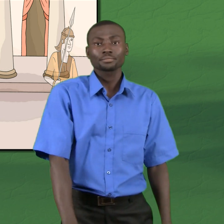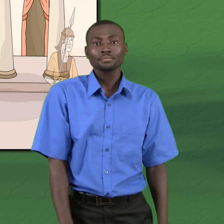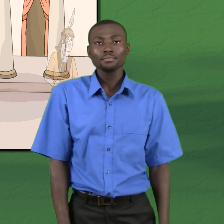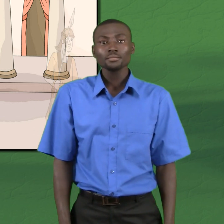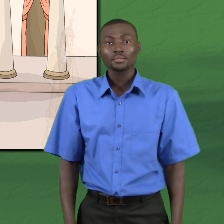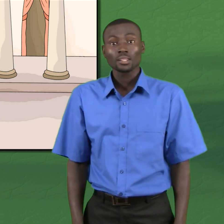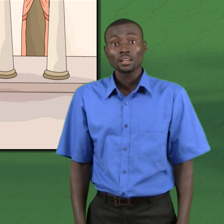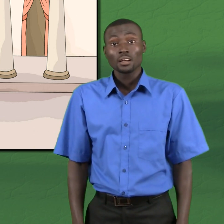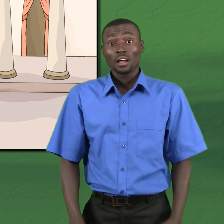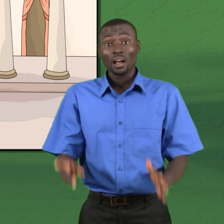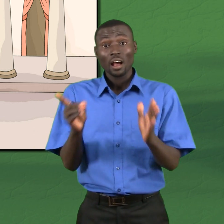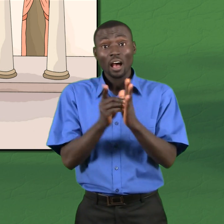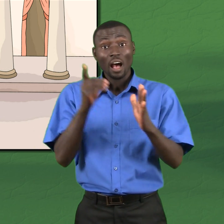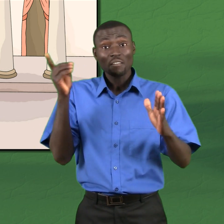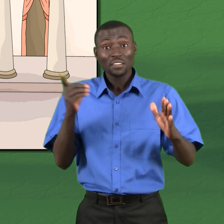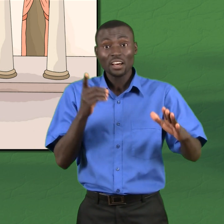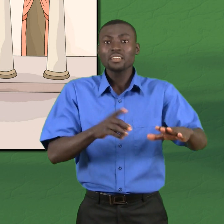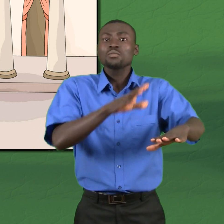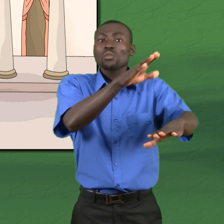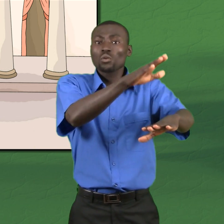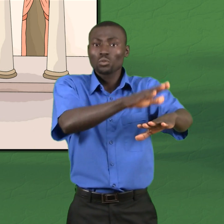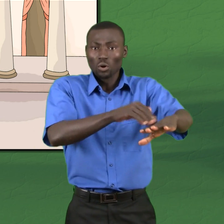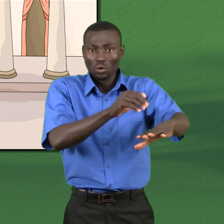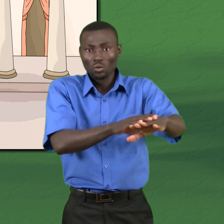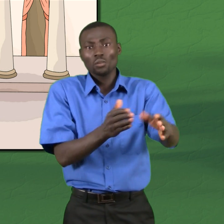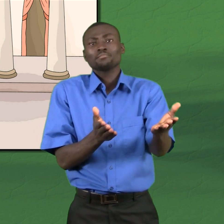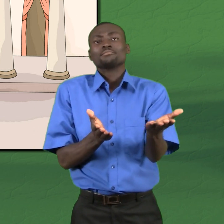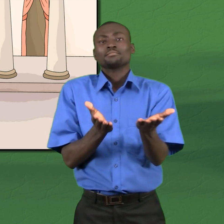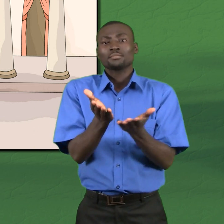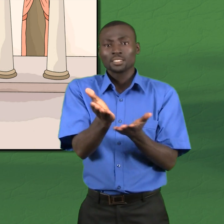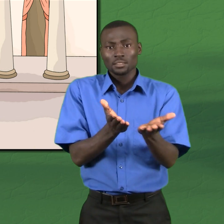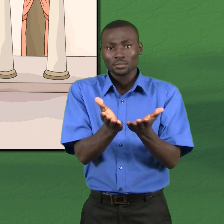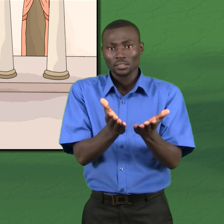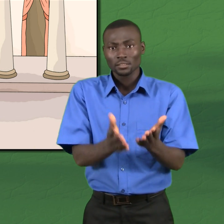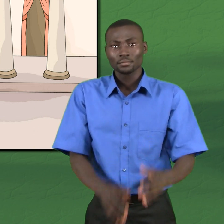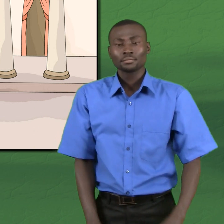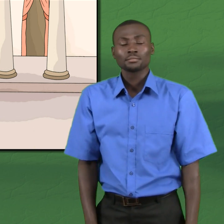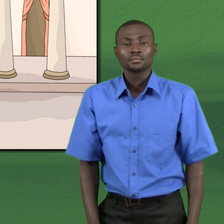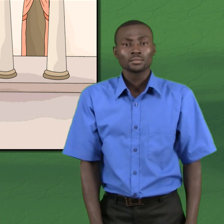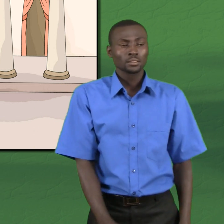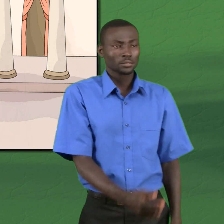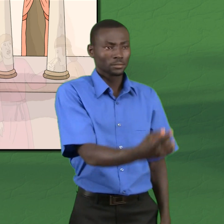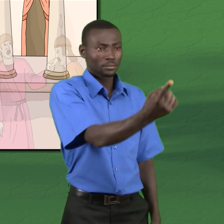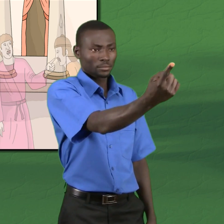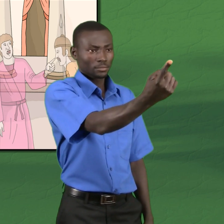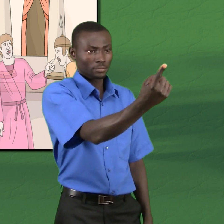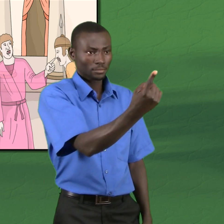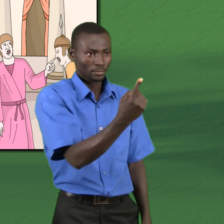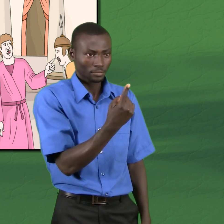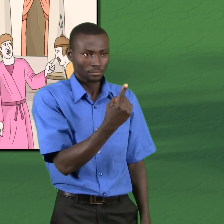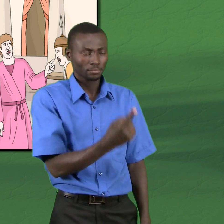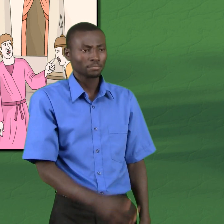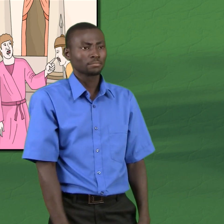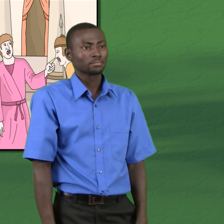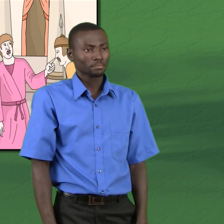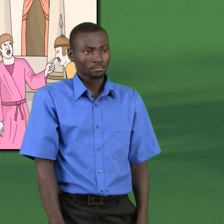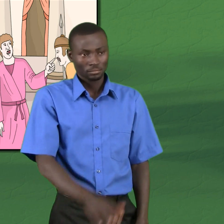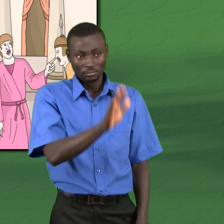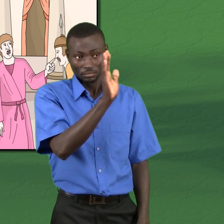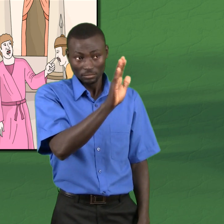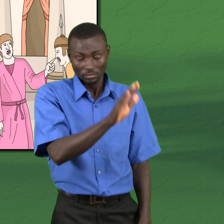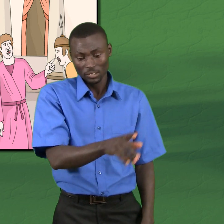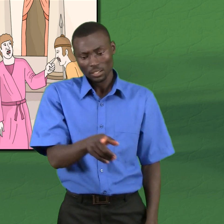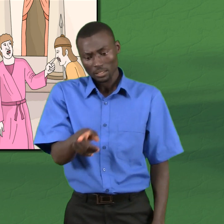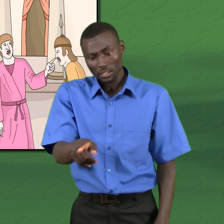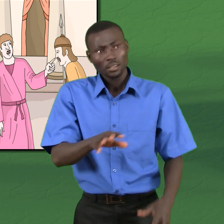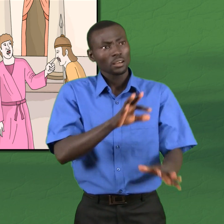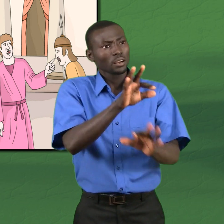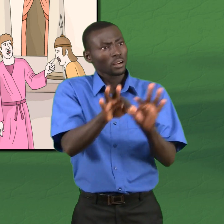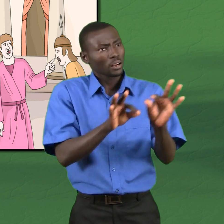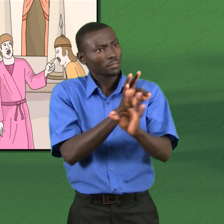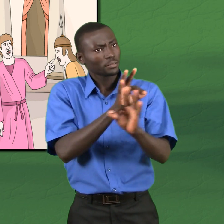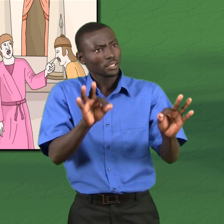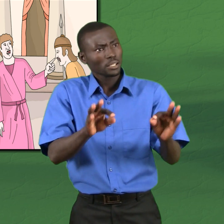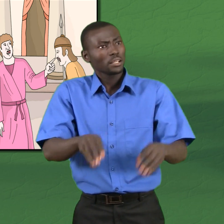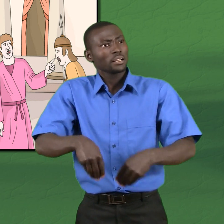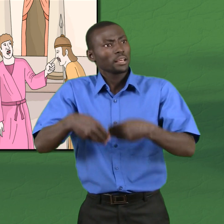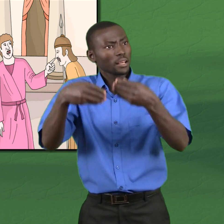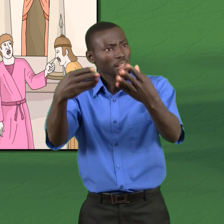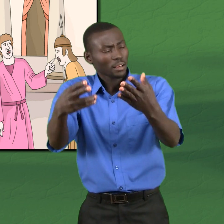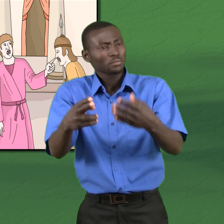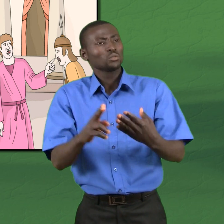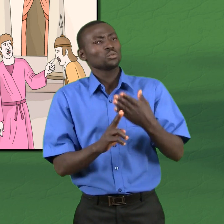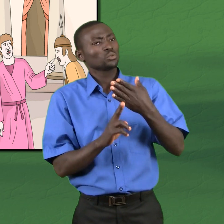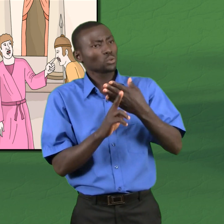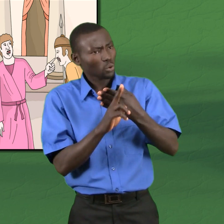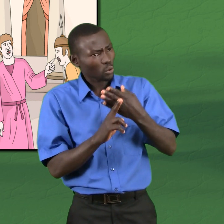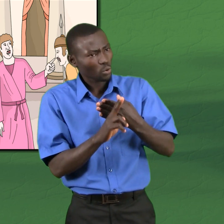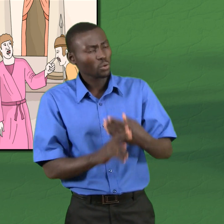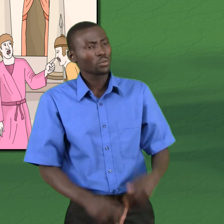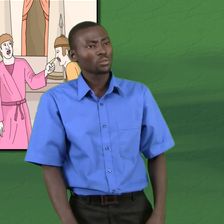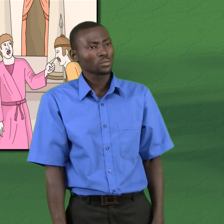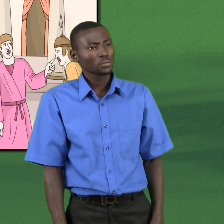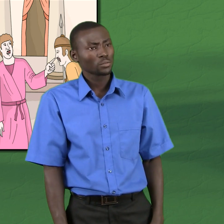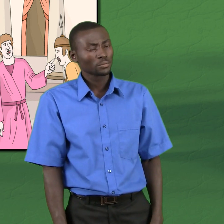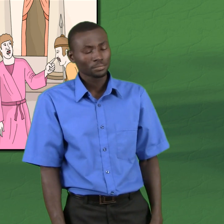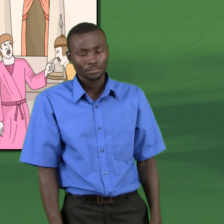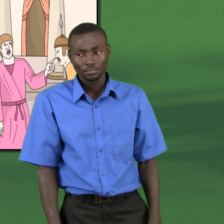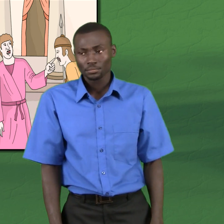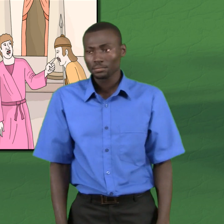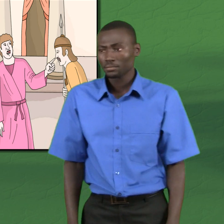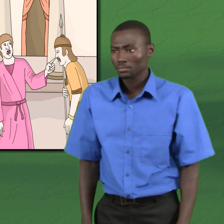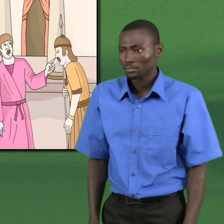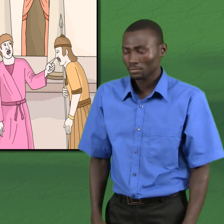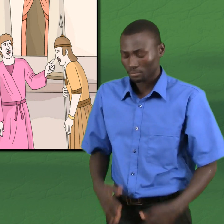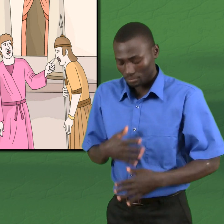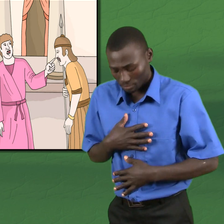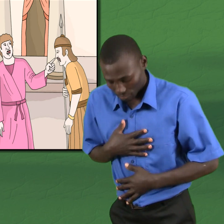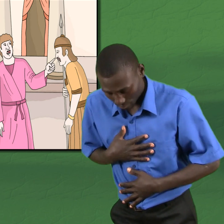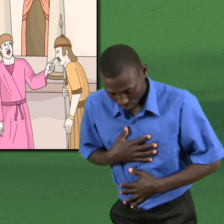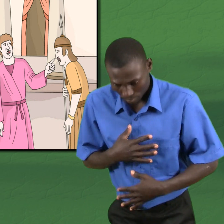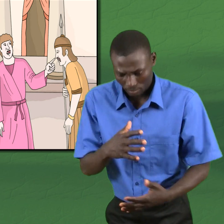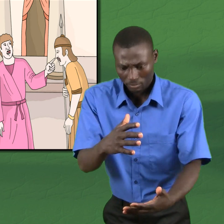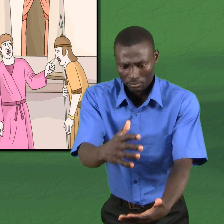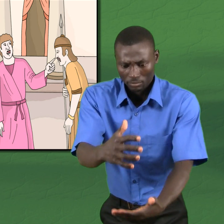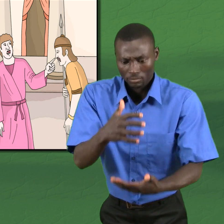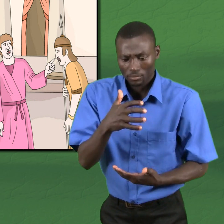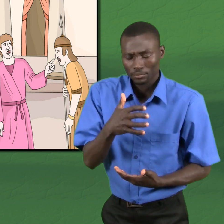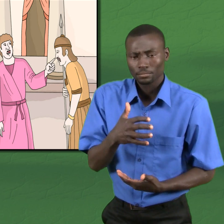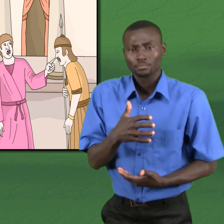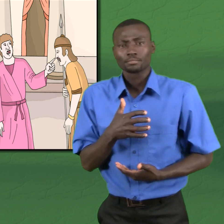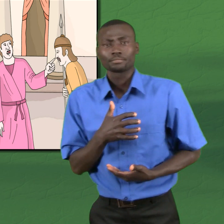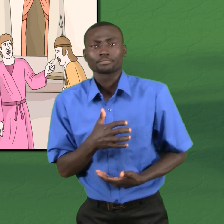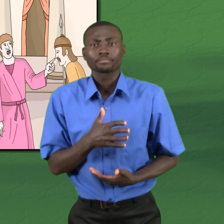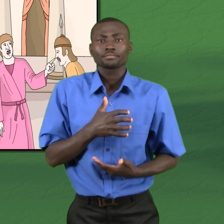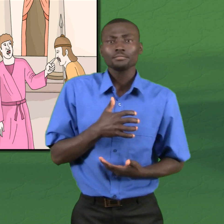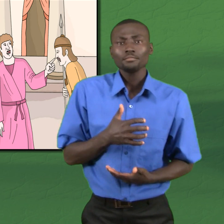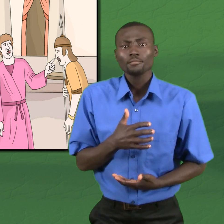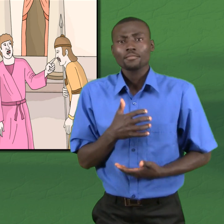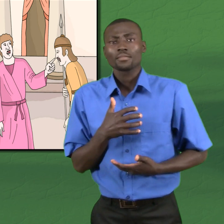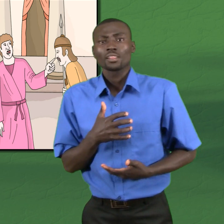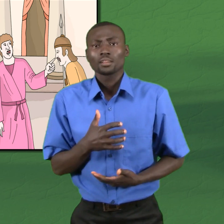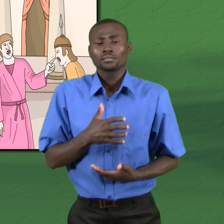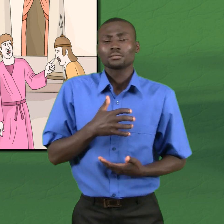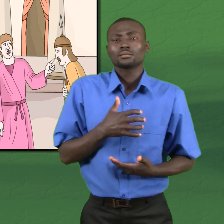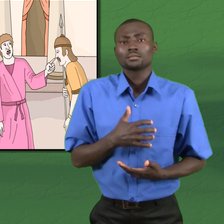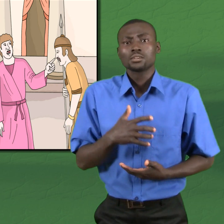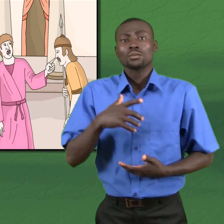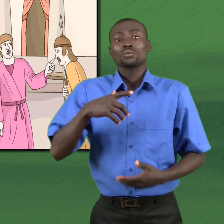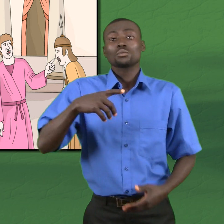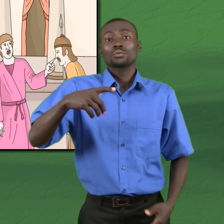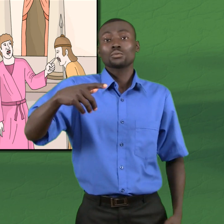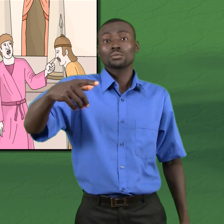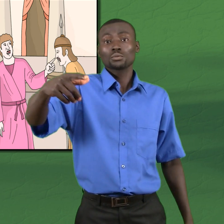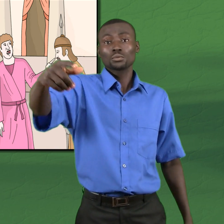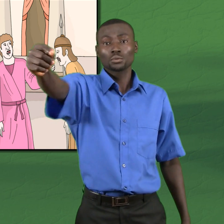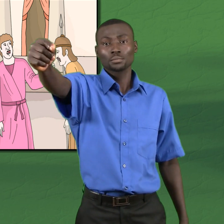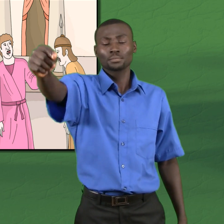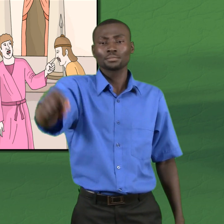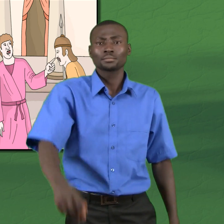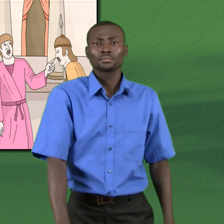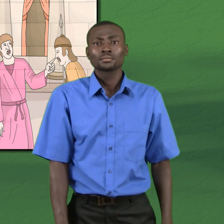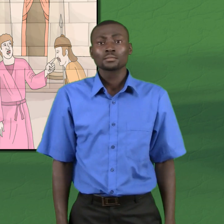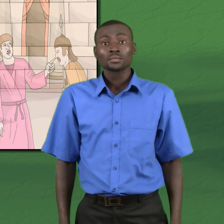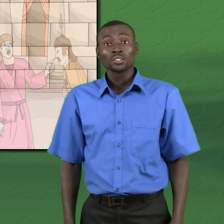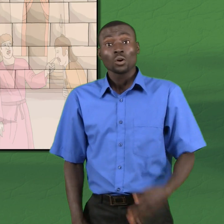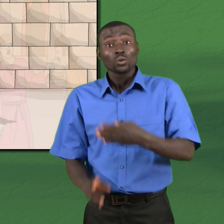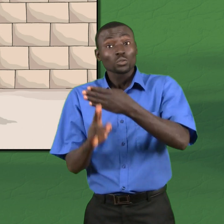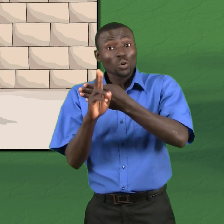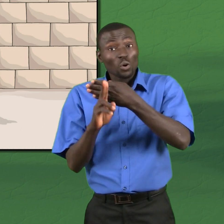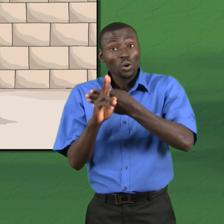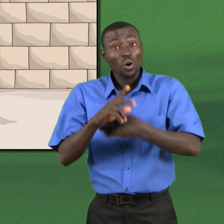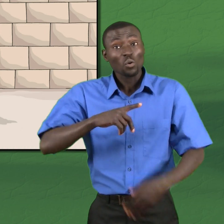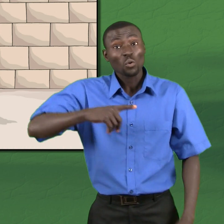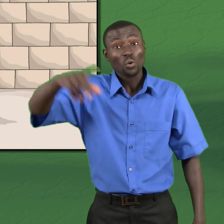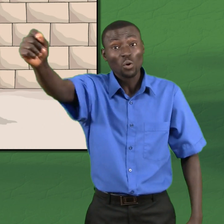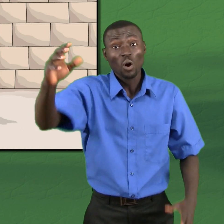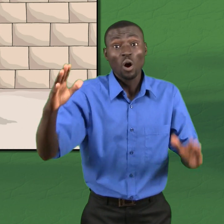So Uriah left the palace, and a gift from the king followed him.